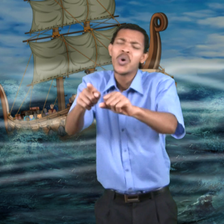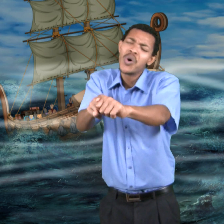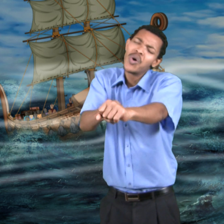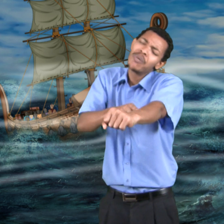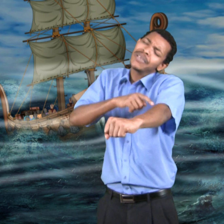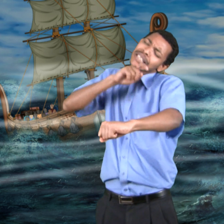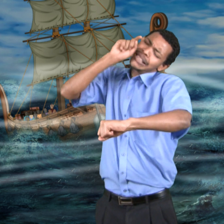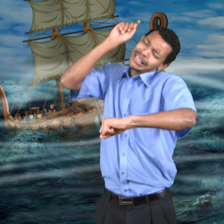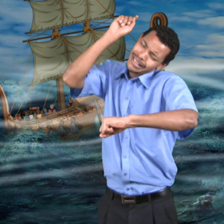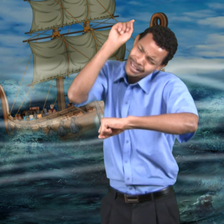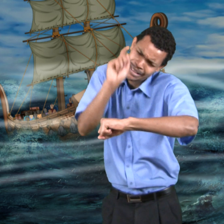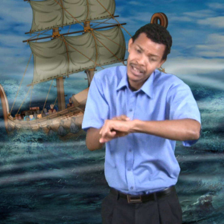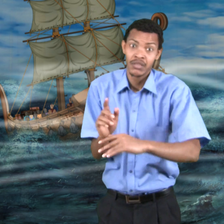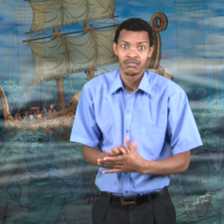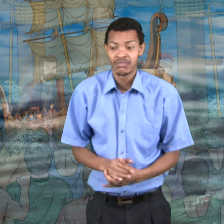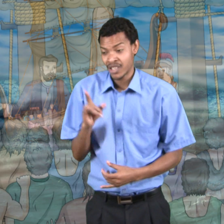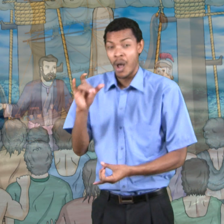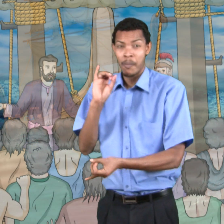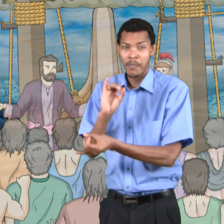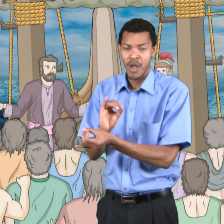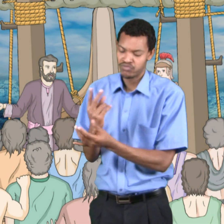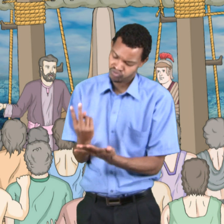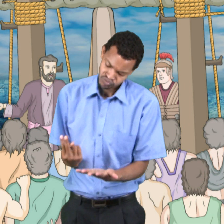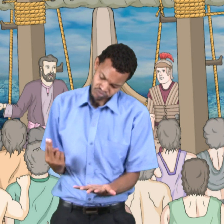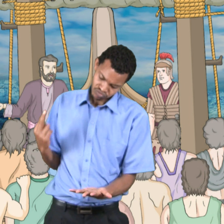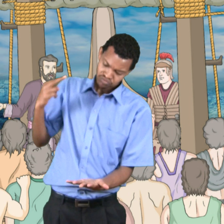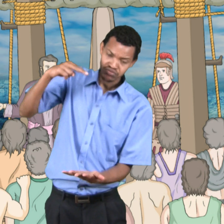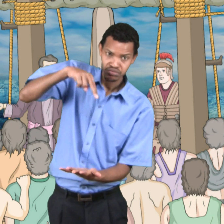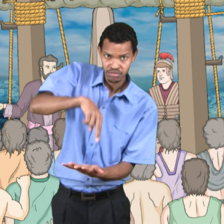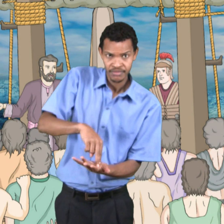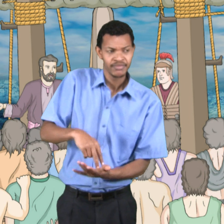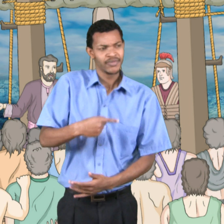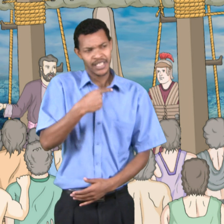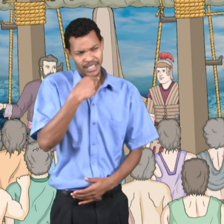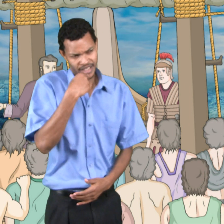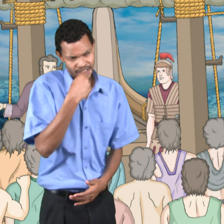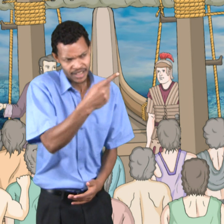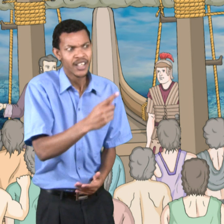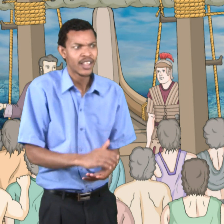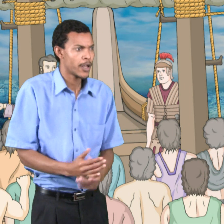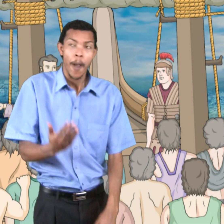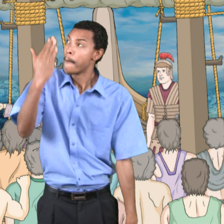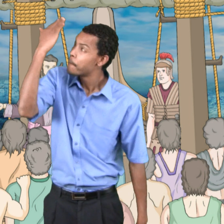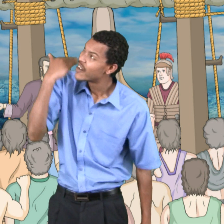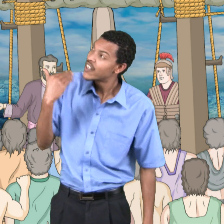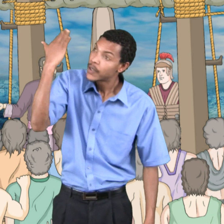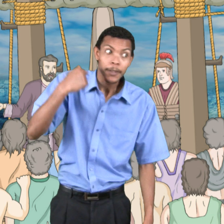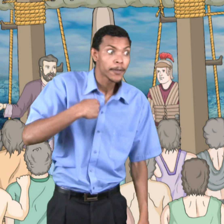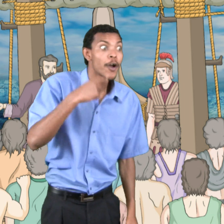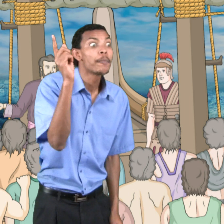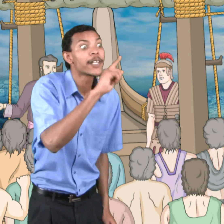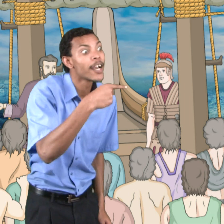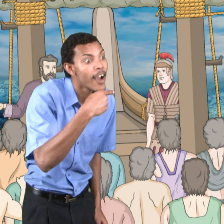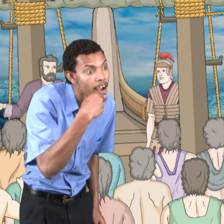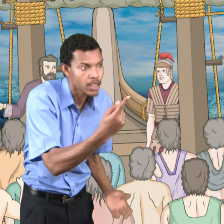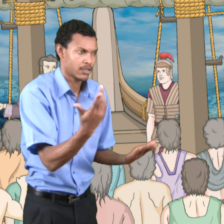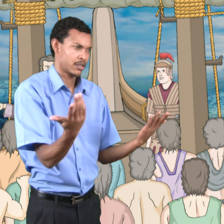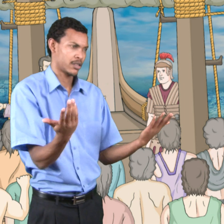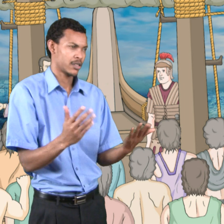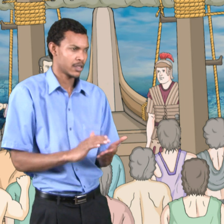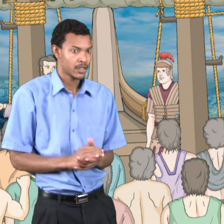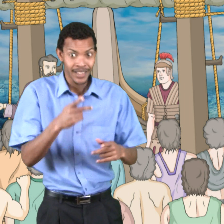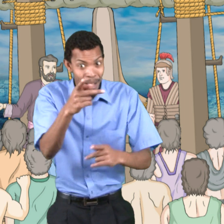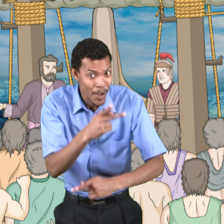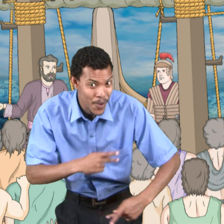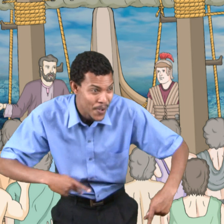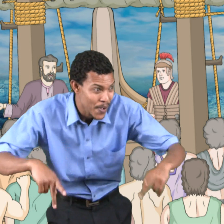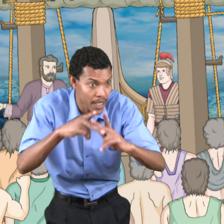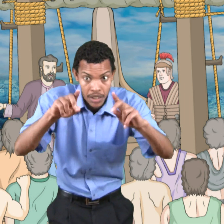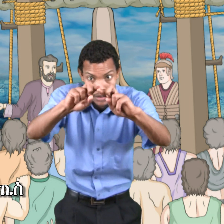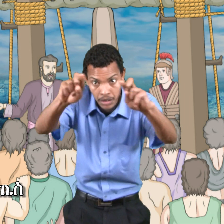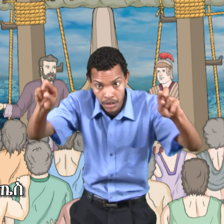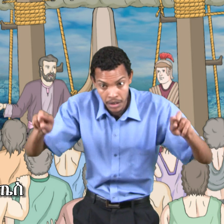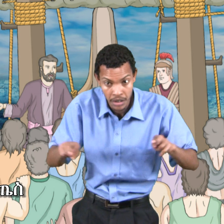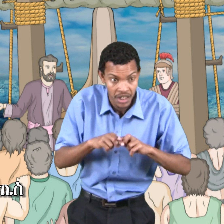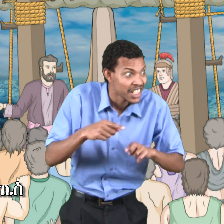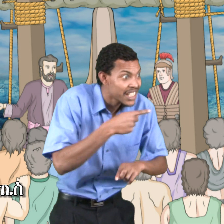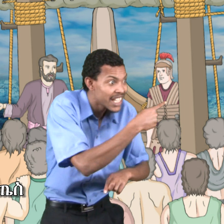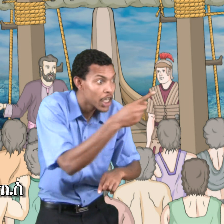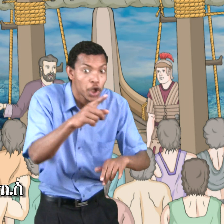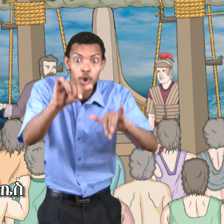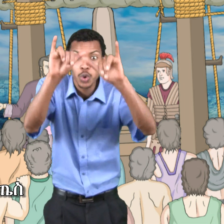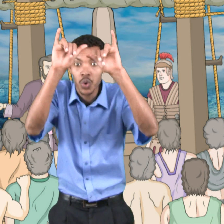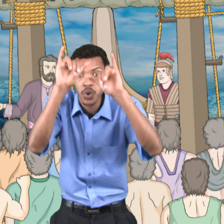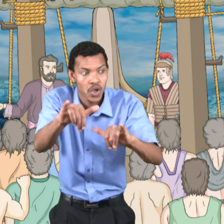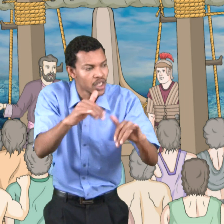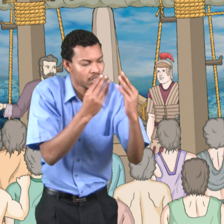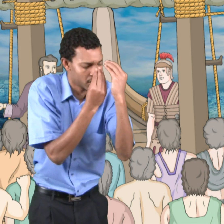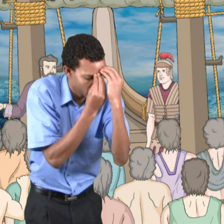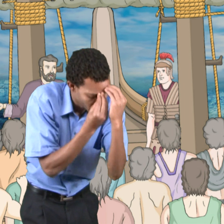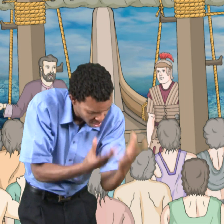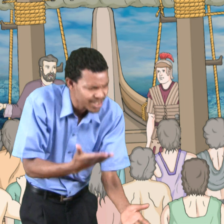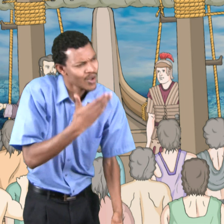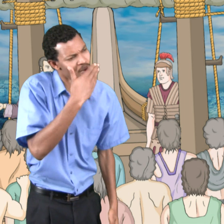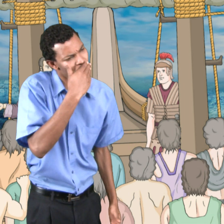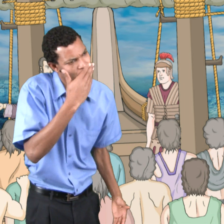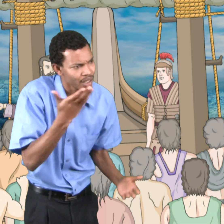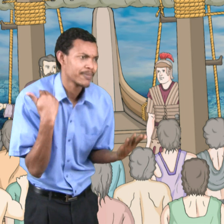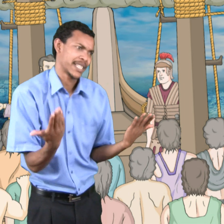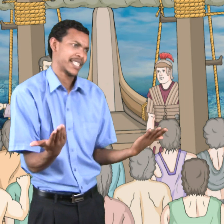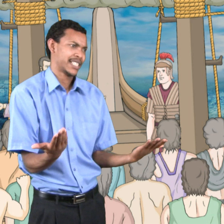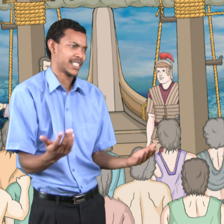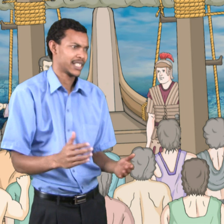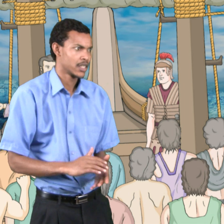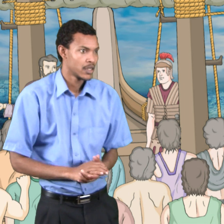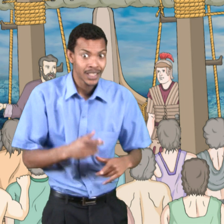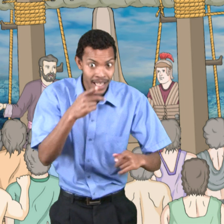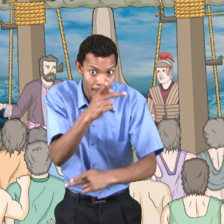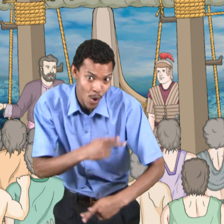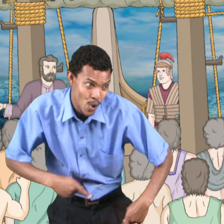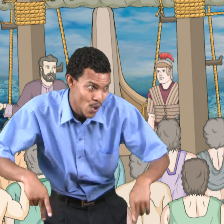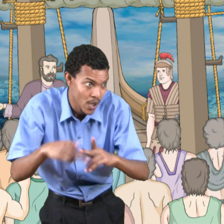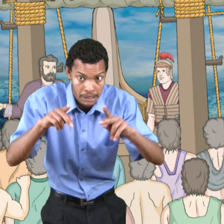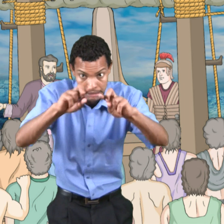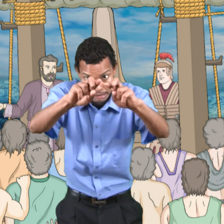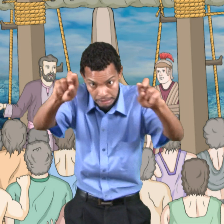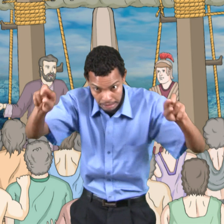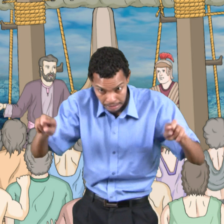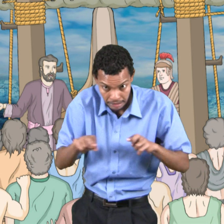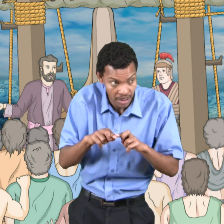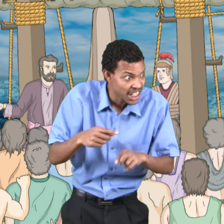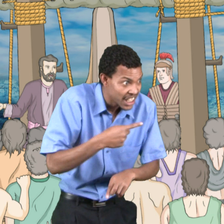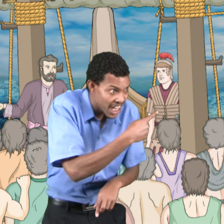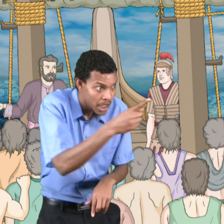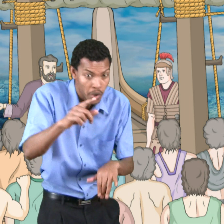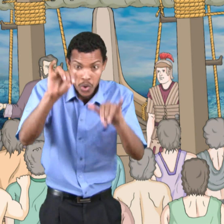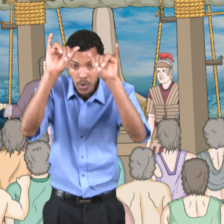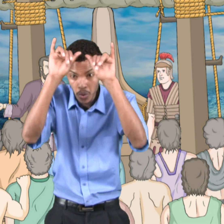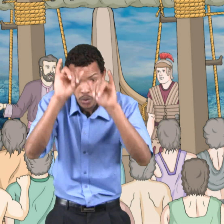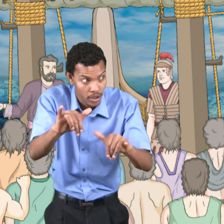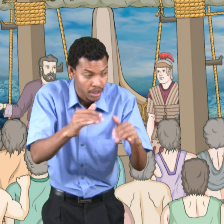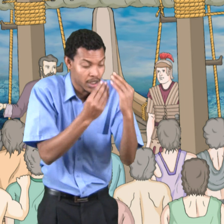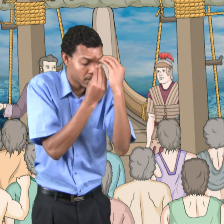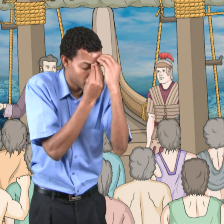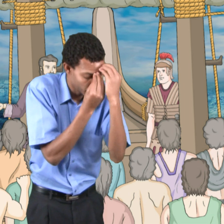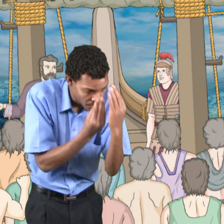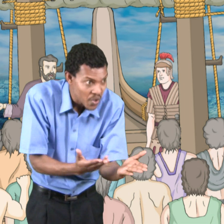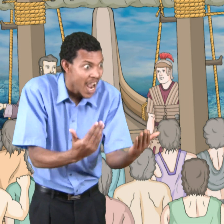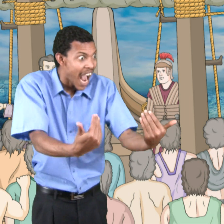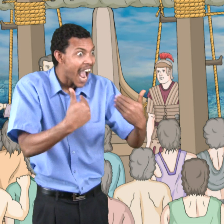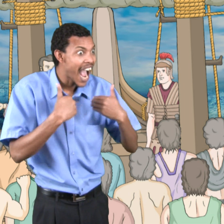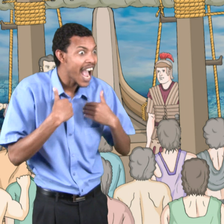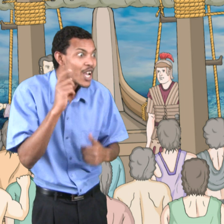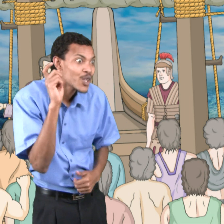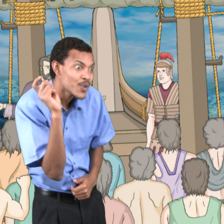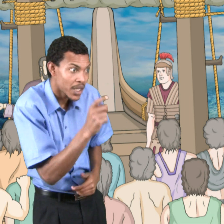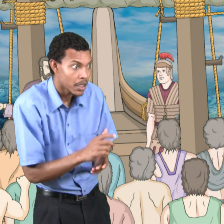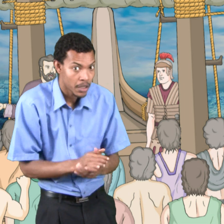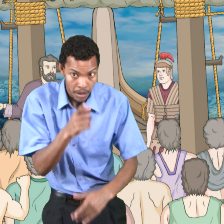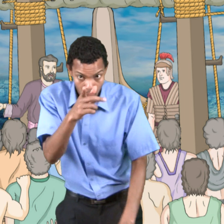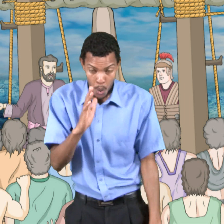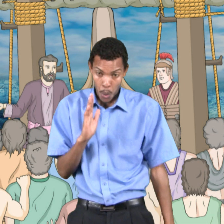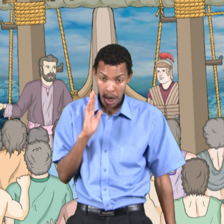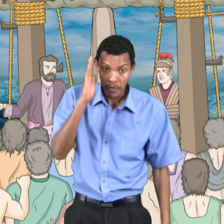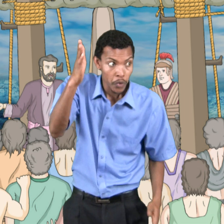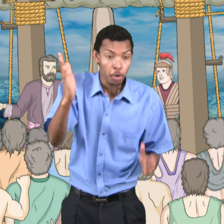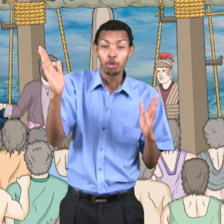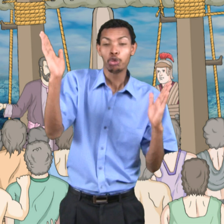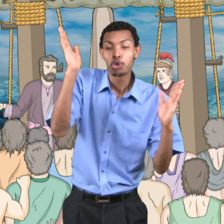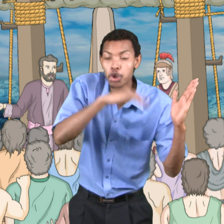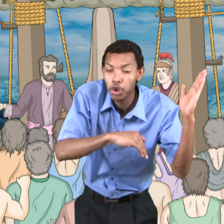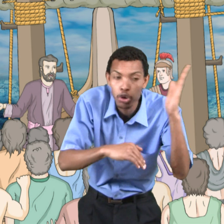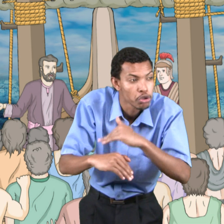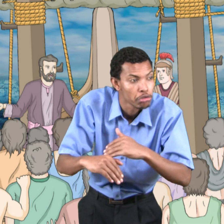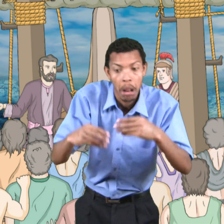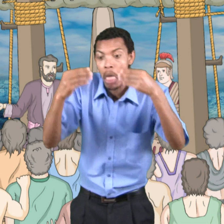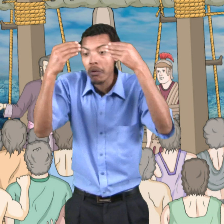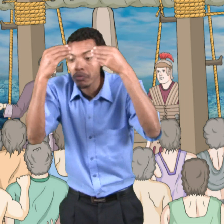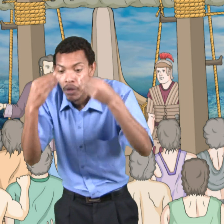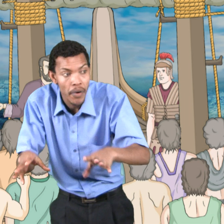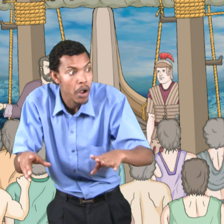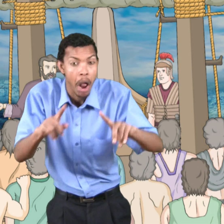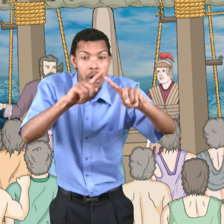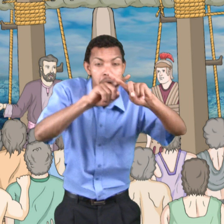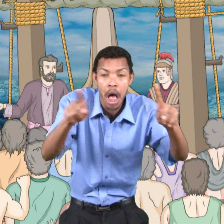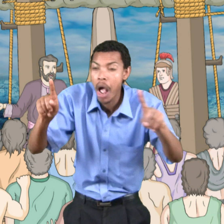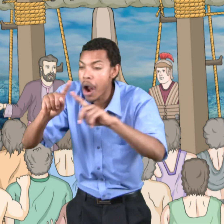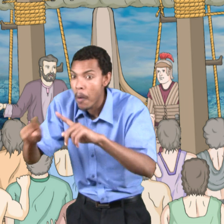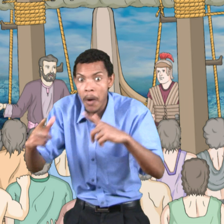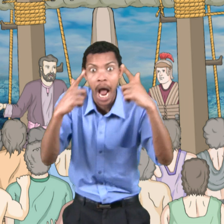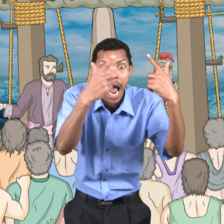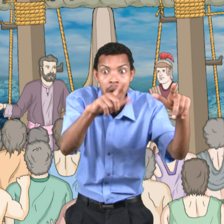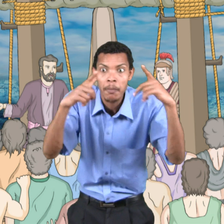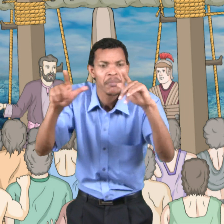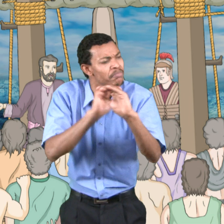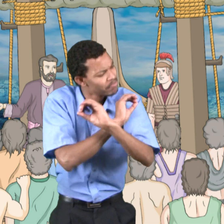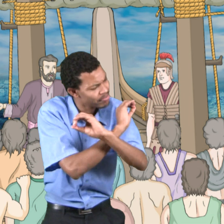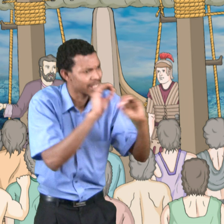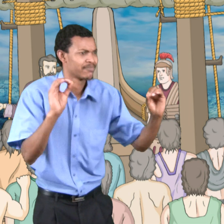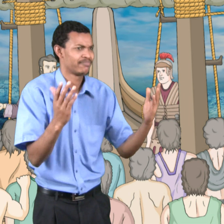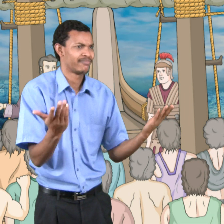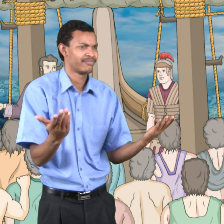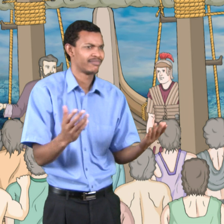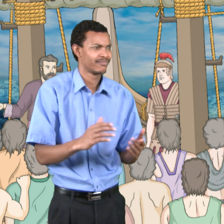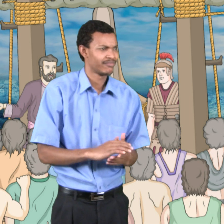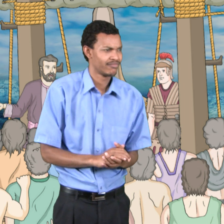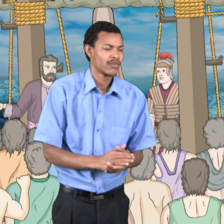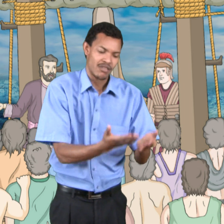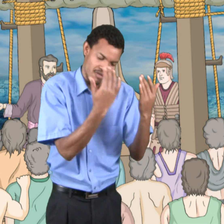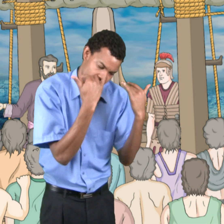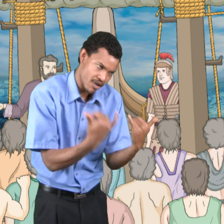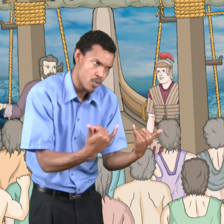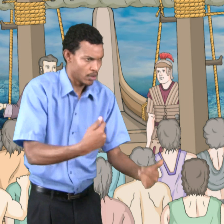After the men had gone a long time without food, Paul stood up among them and said, “Men, you should have followed my advice not to sail from Crete.